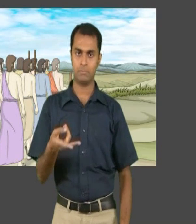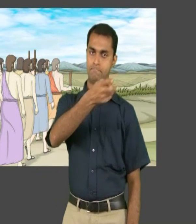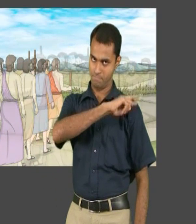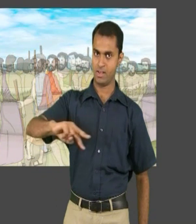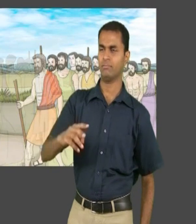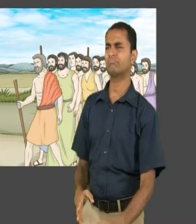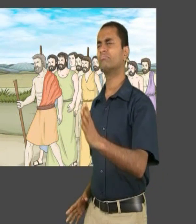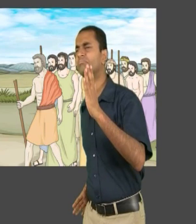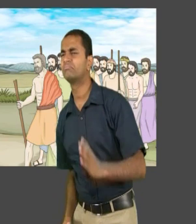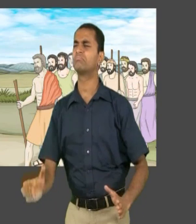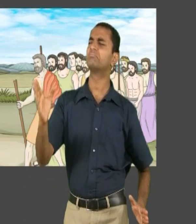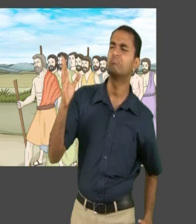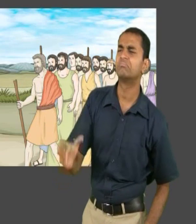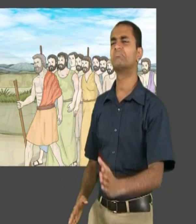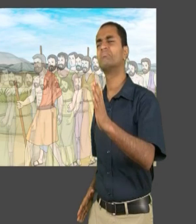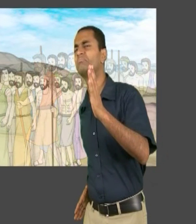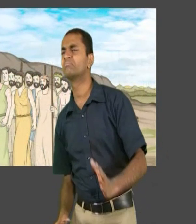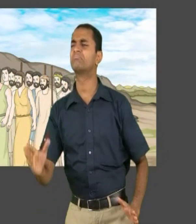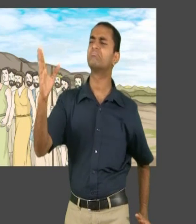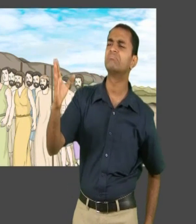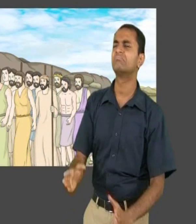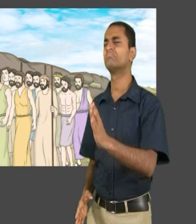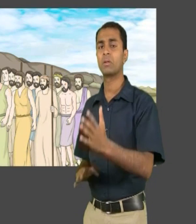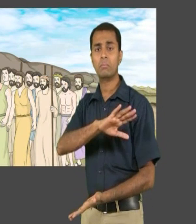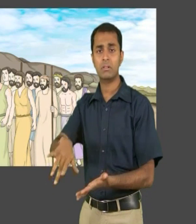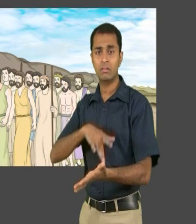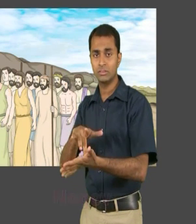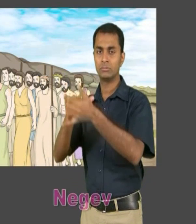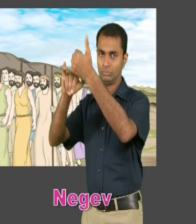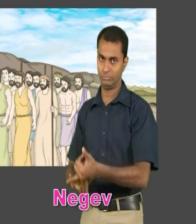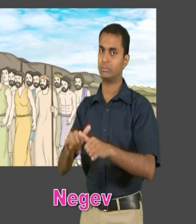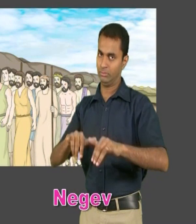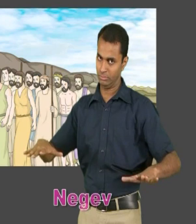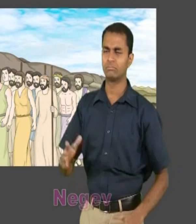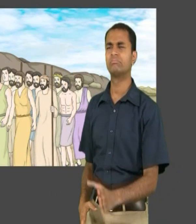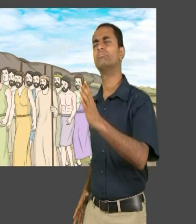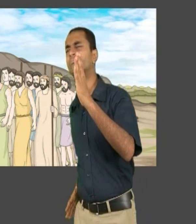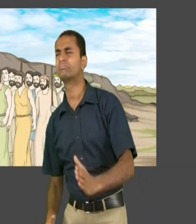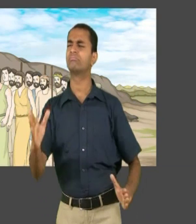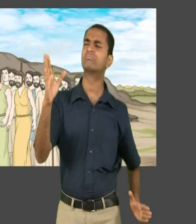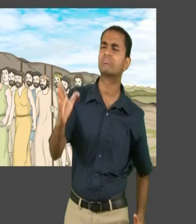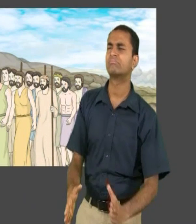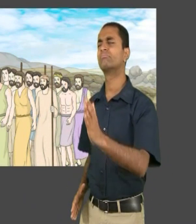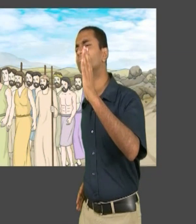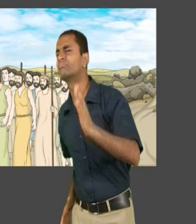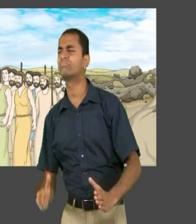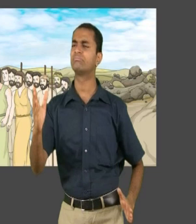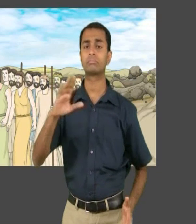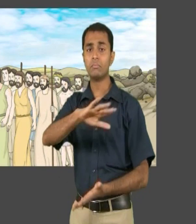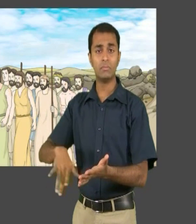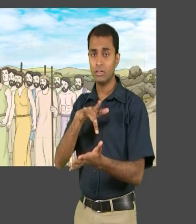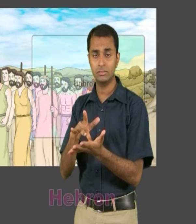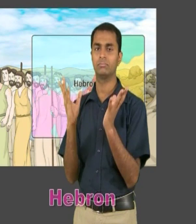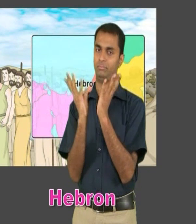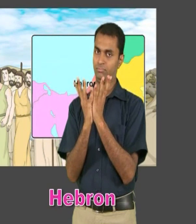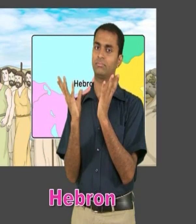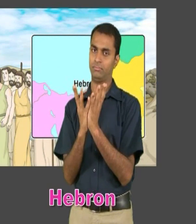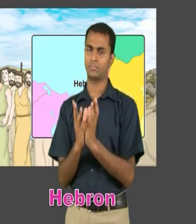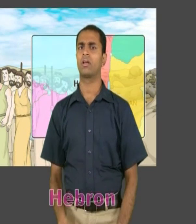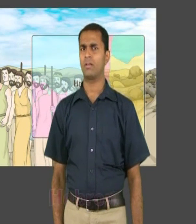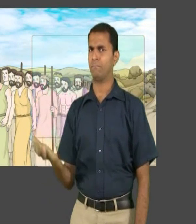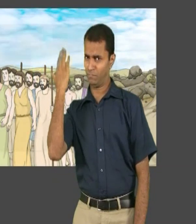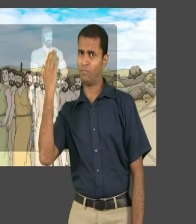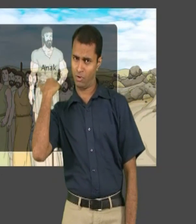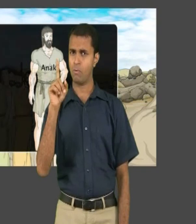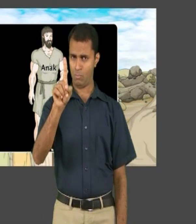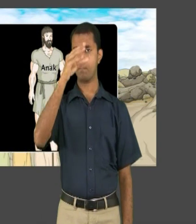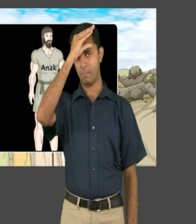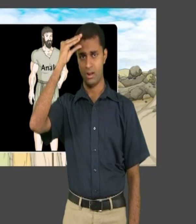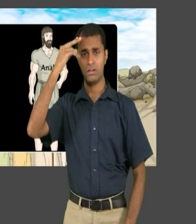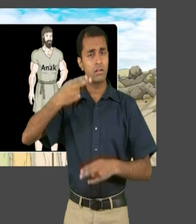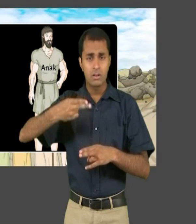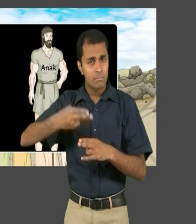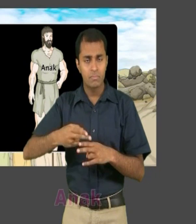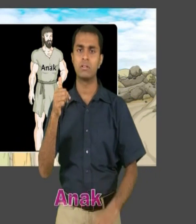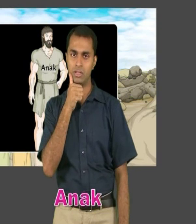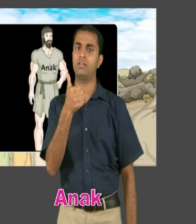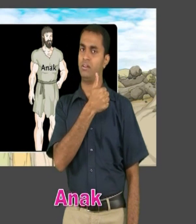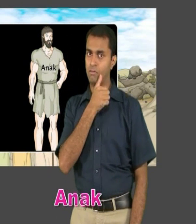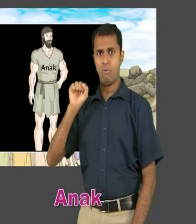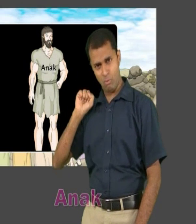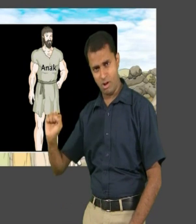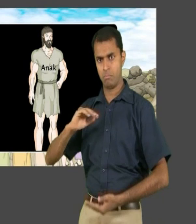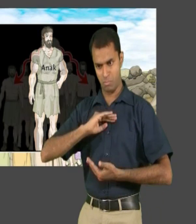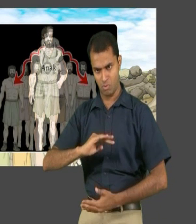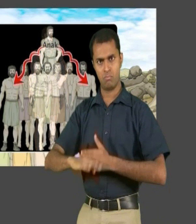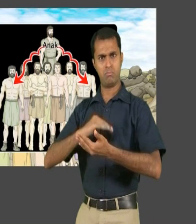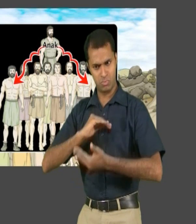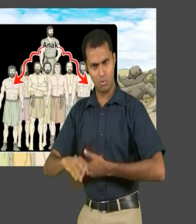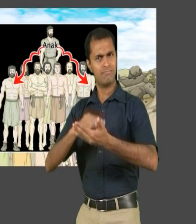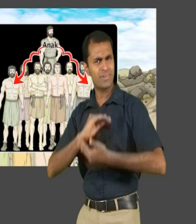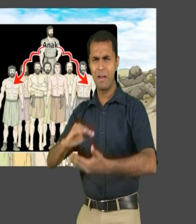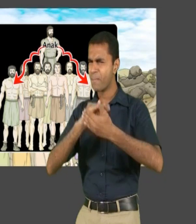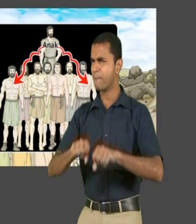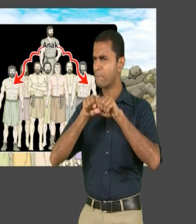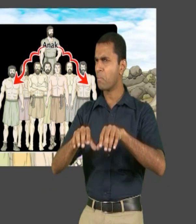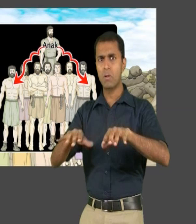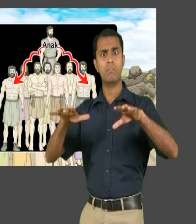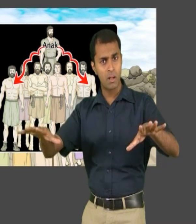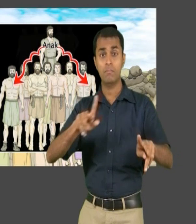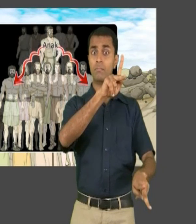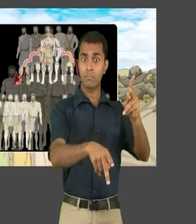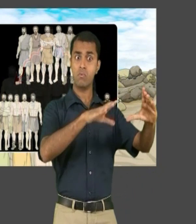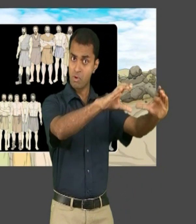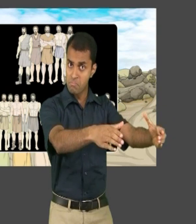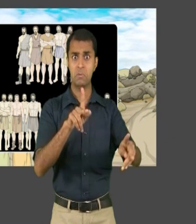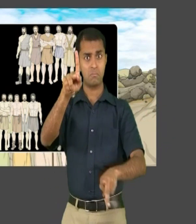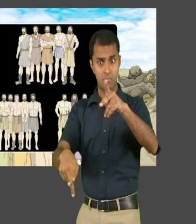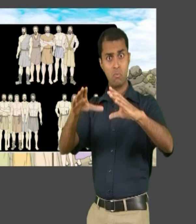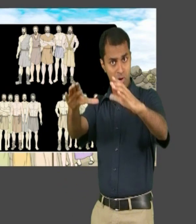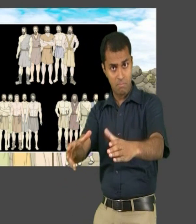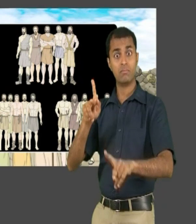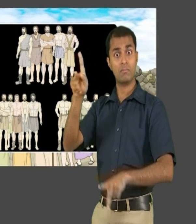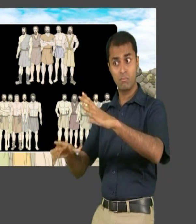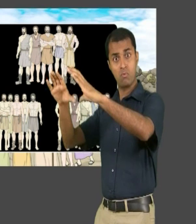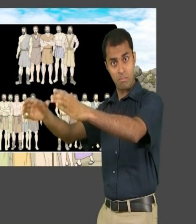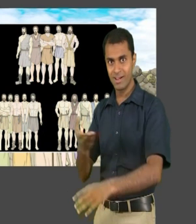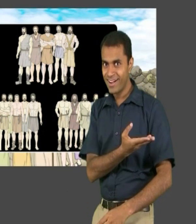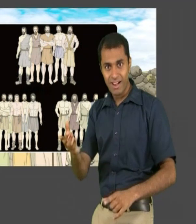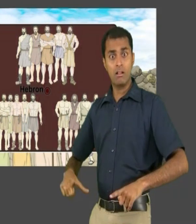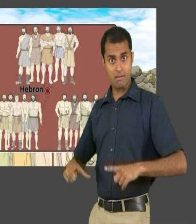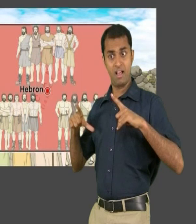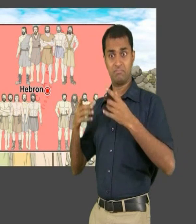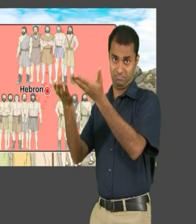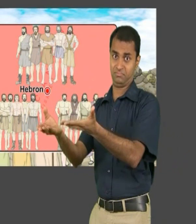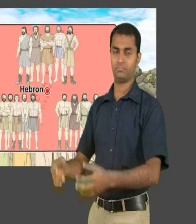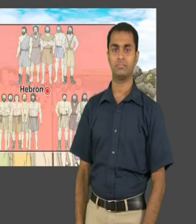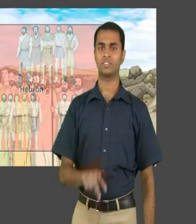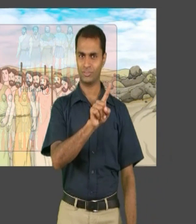They went up through the Negev and came to Hebron, where Ahiman, Sheshai, and Talmai, the descendants of Anak, dwelled.